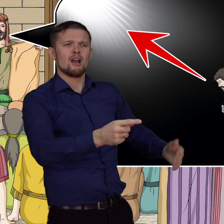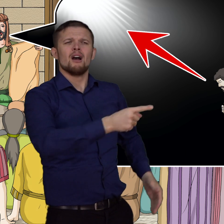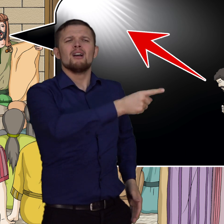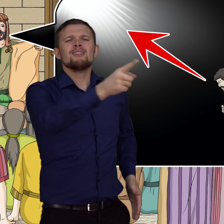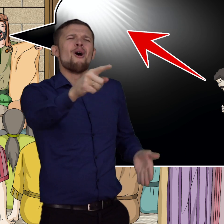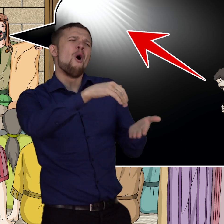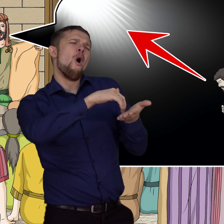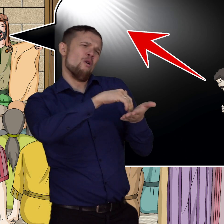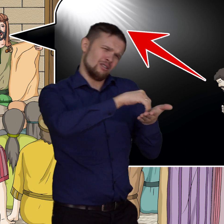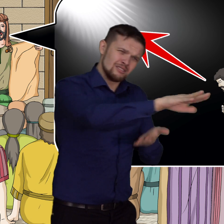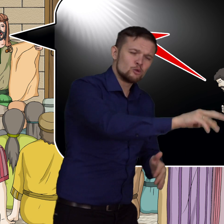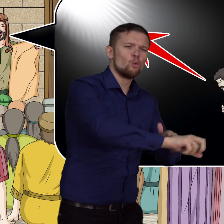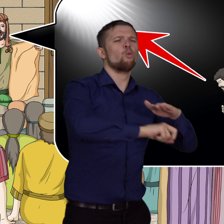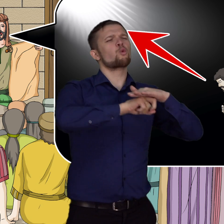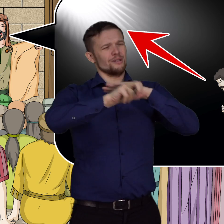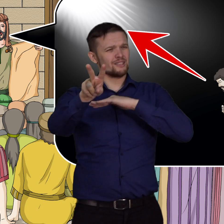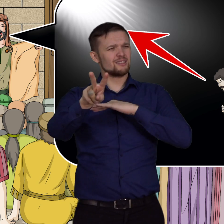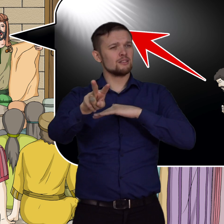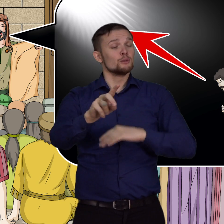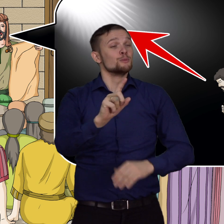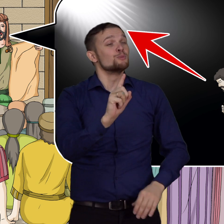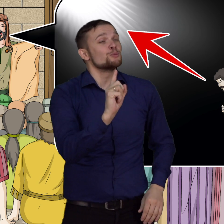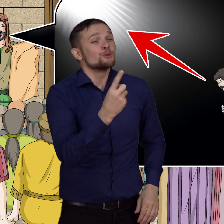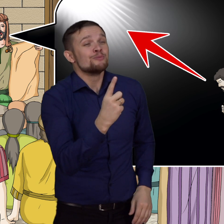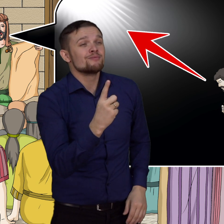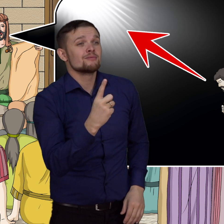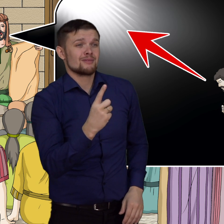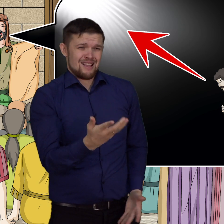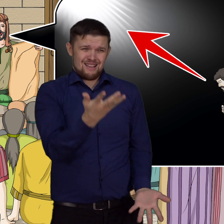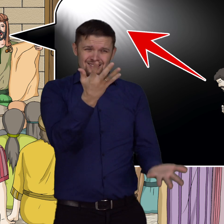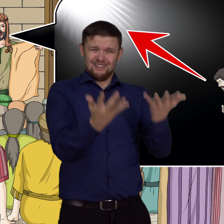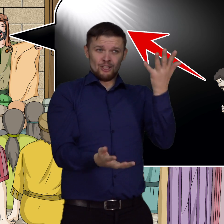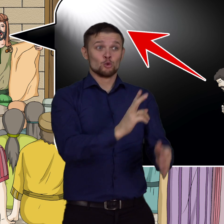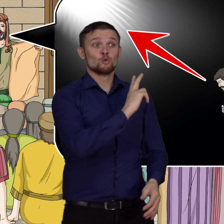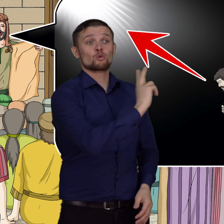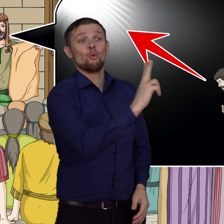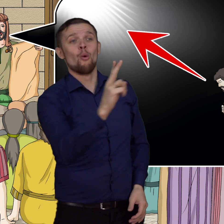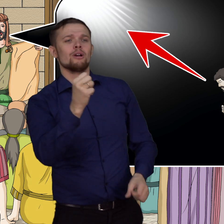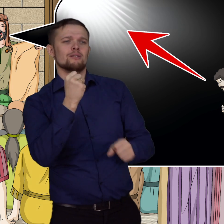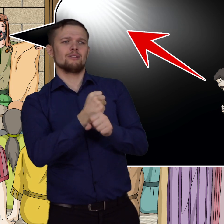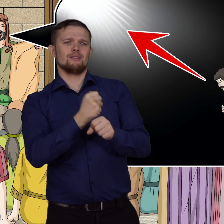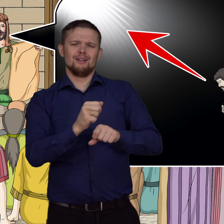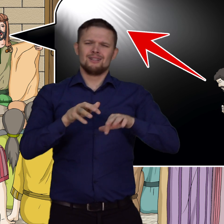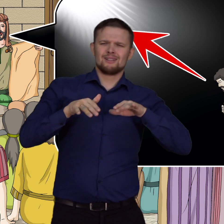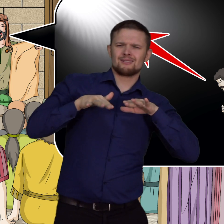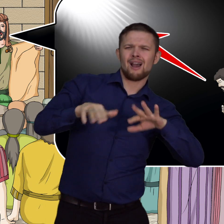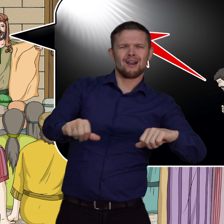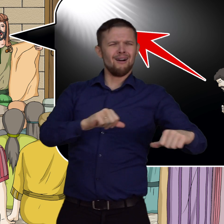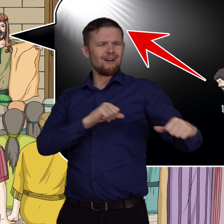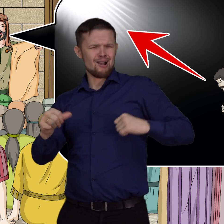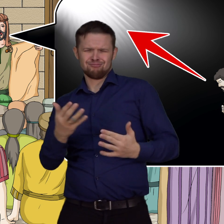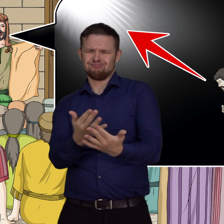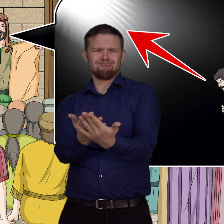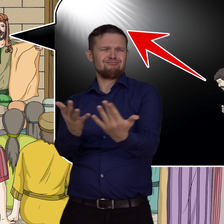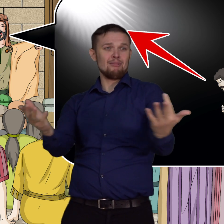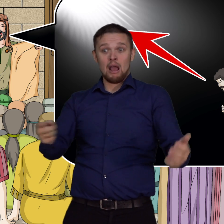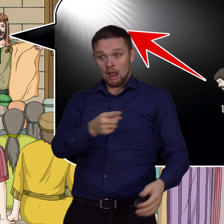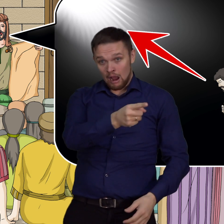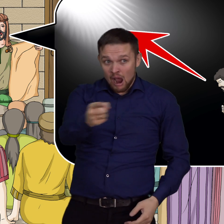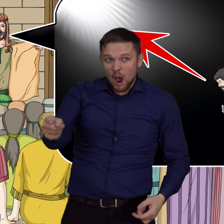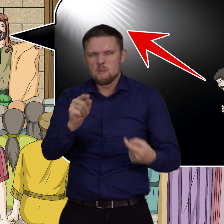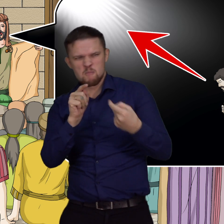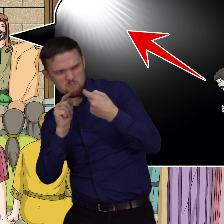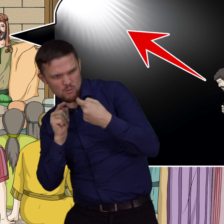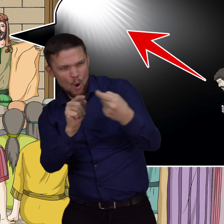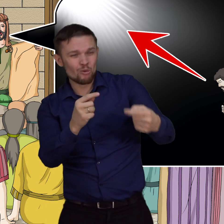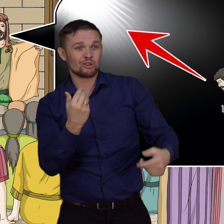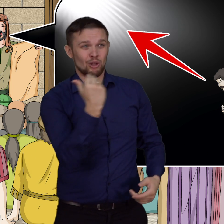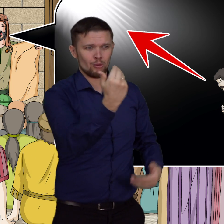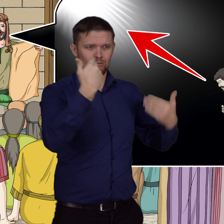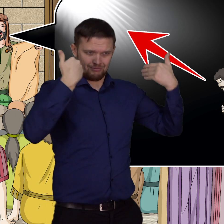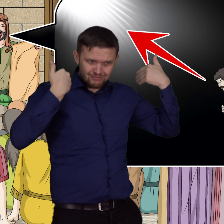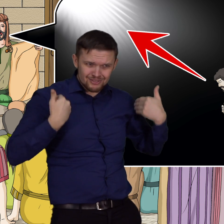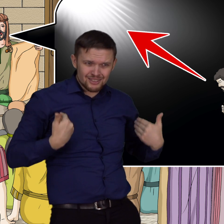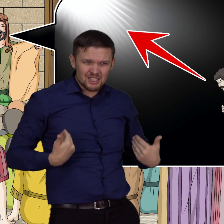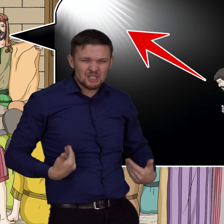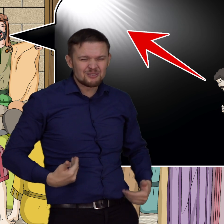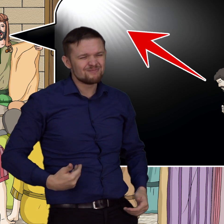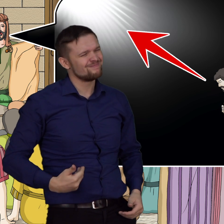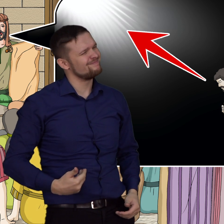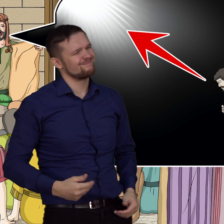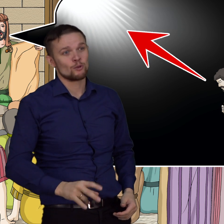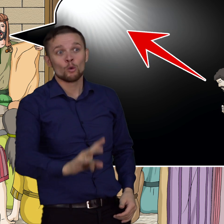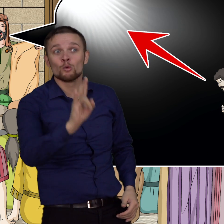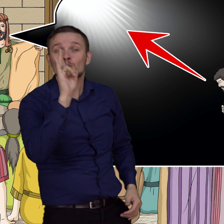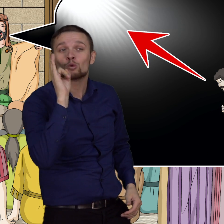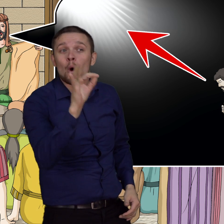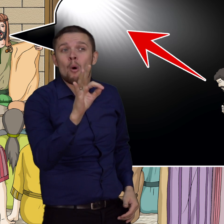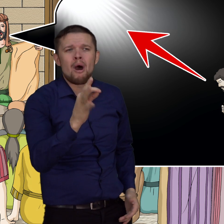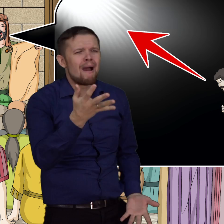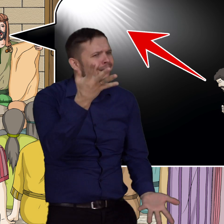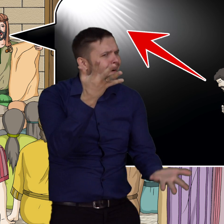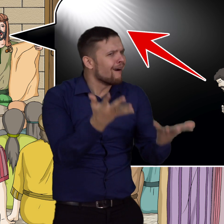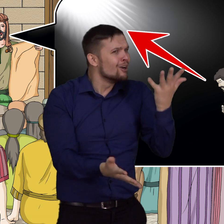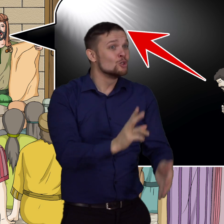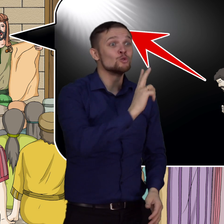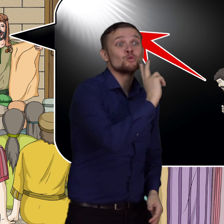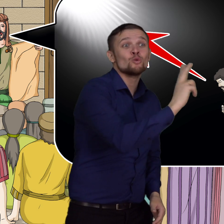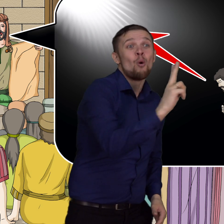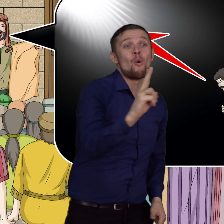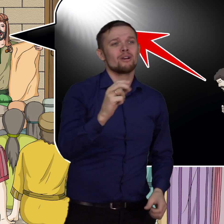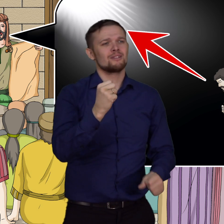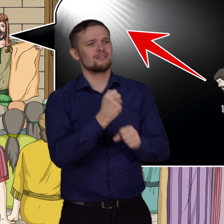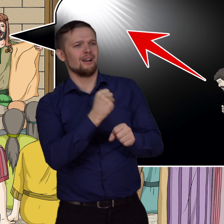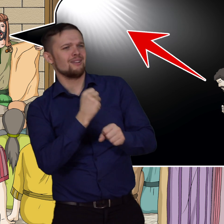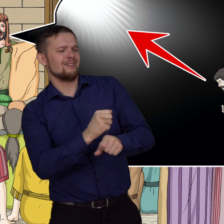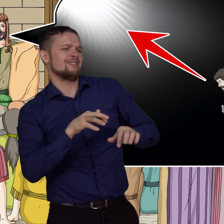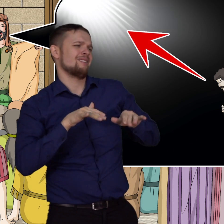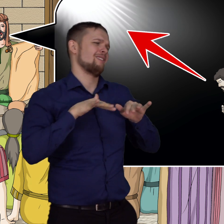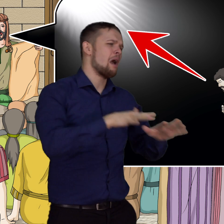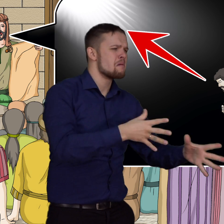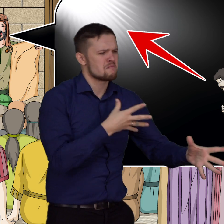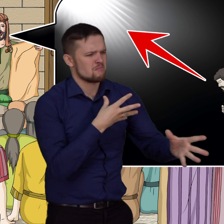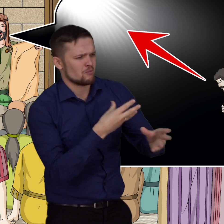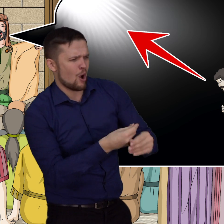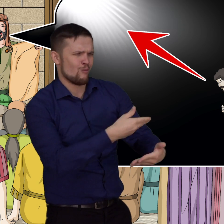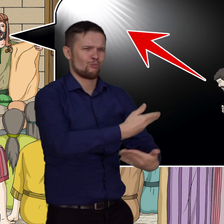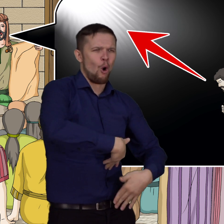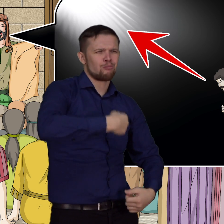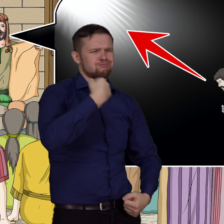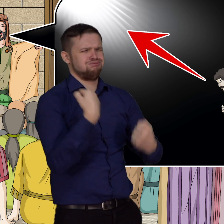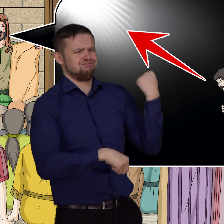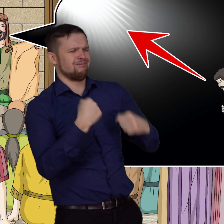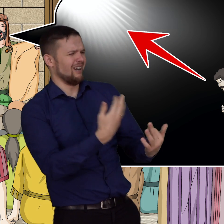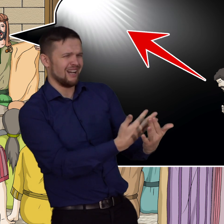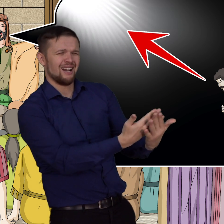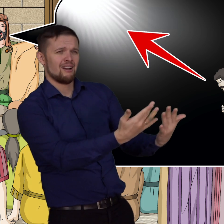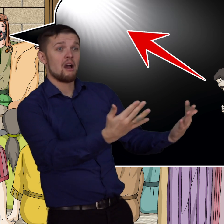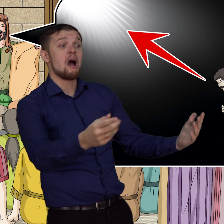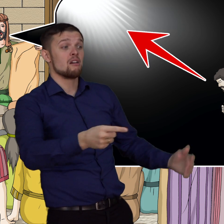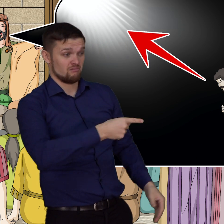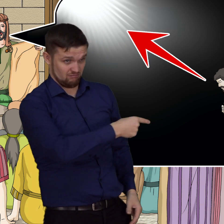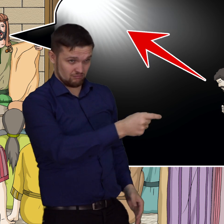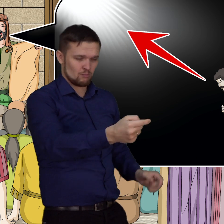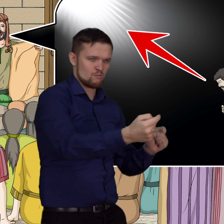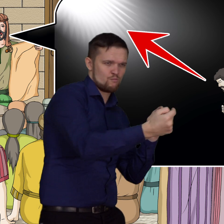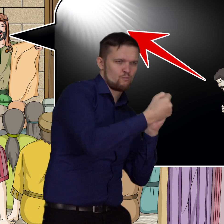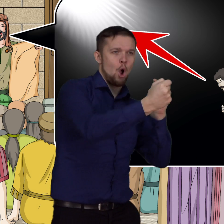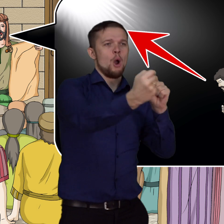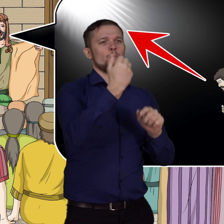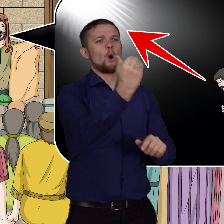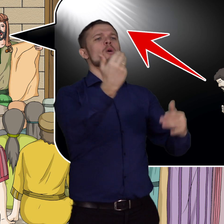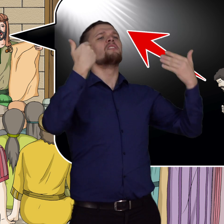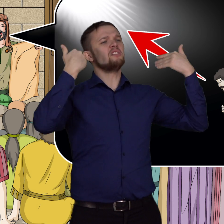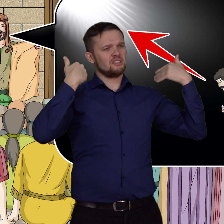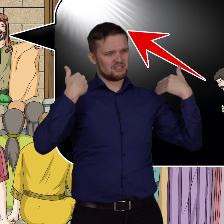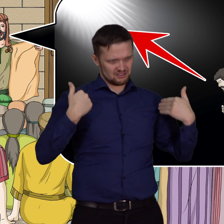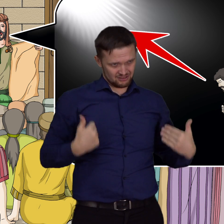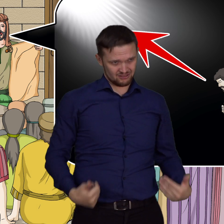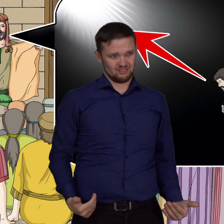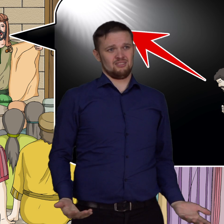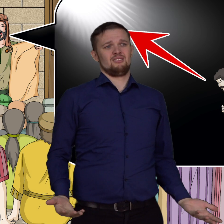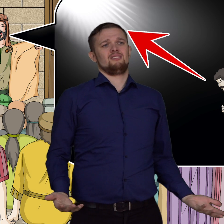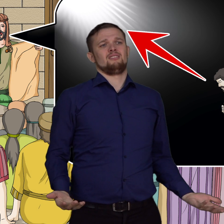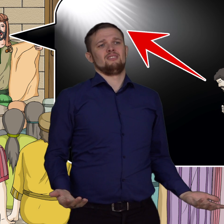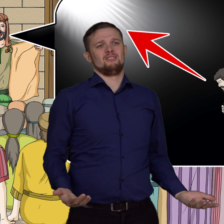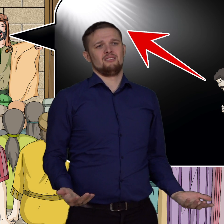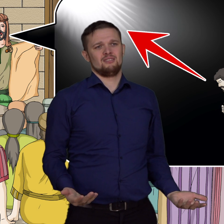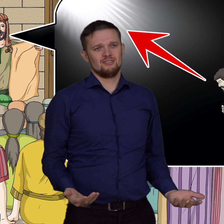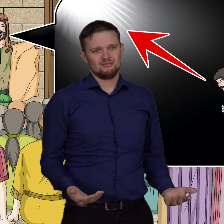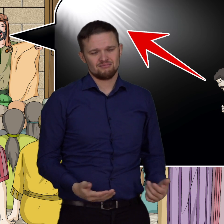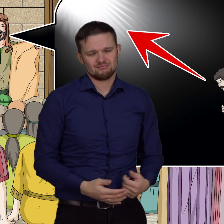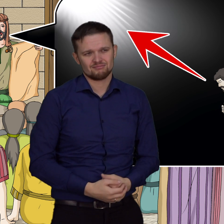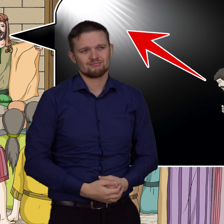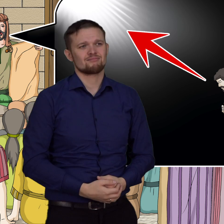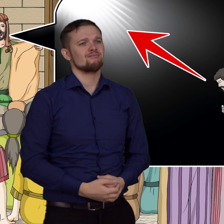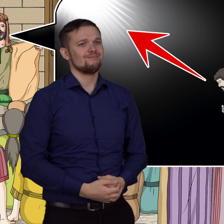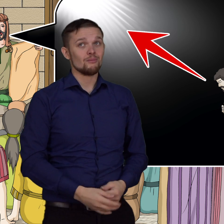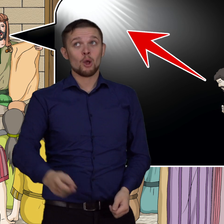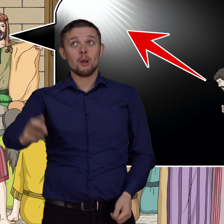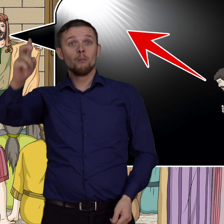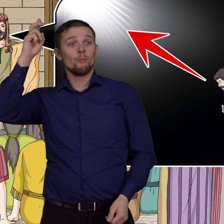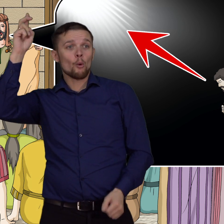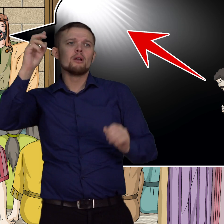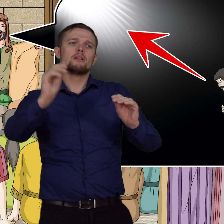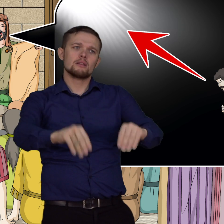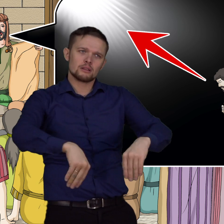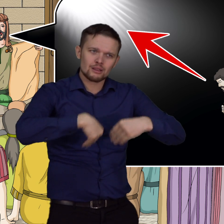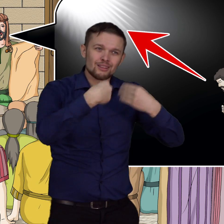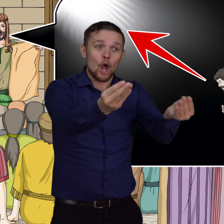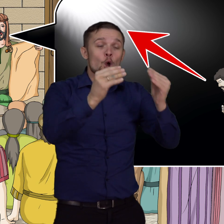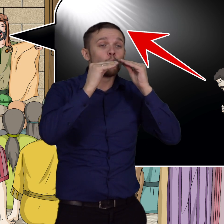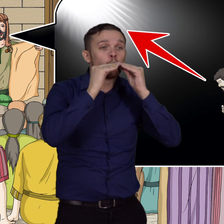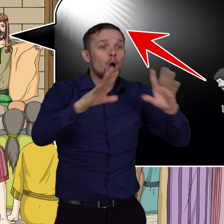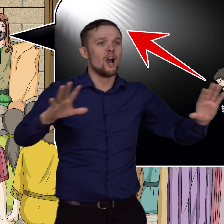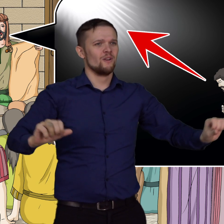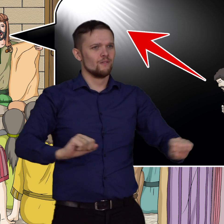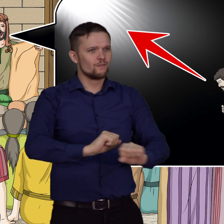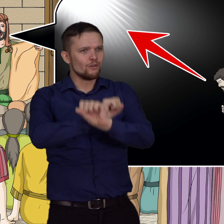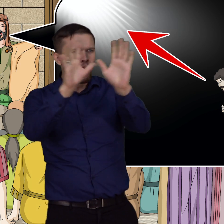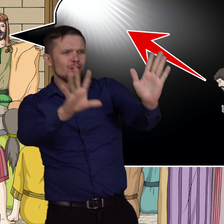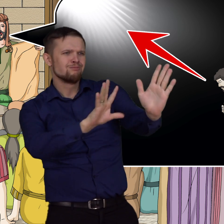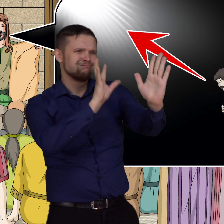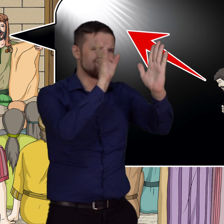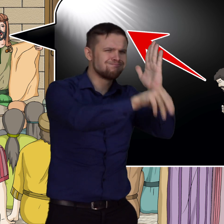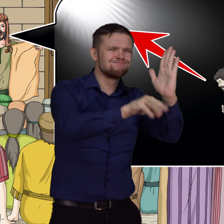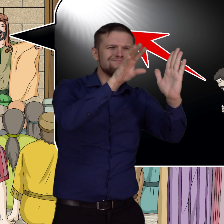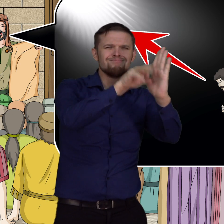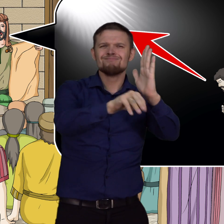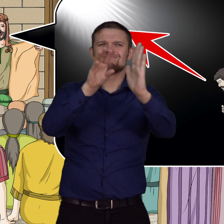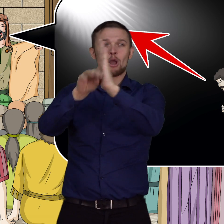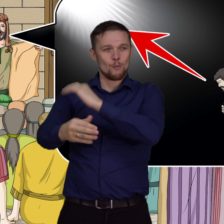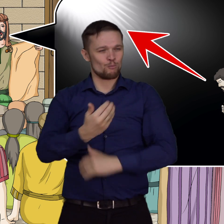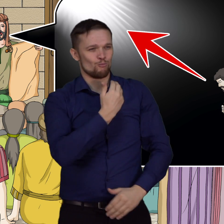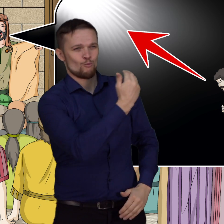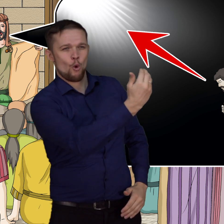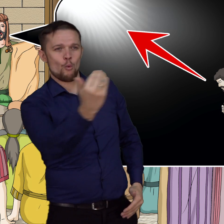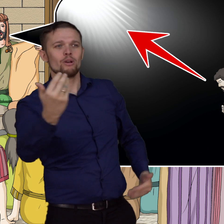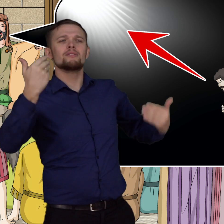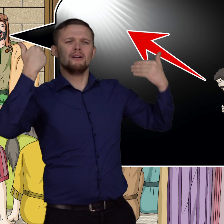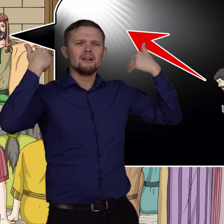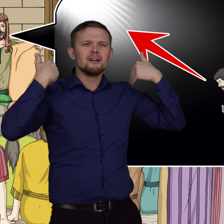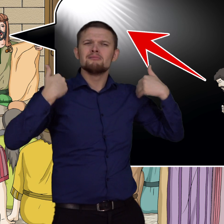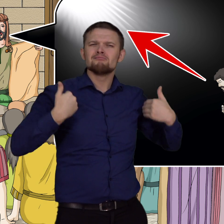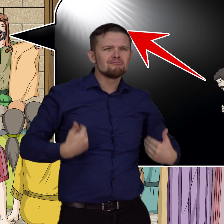Every other sin a man can commit is outside his body, but he who sins sexually sins against his own body.